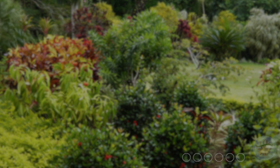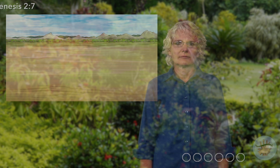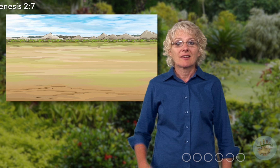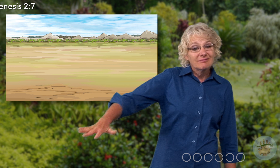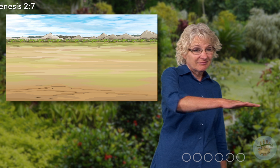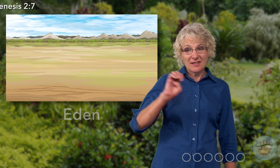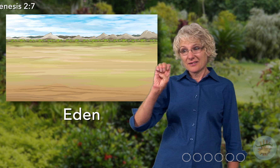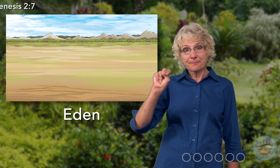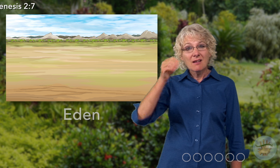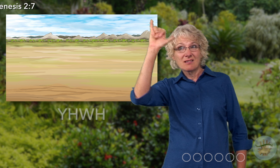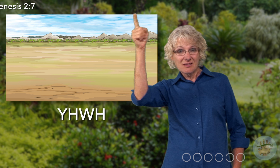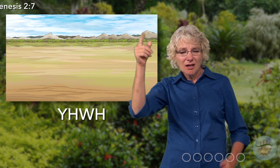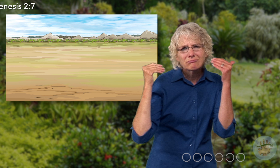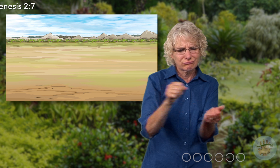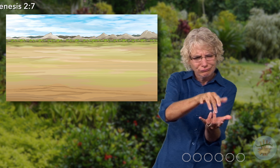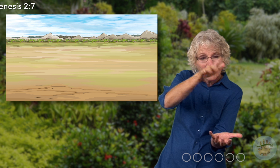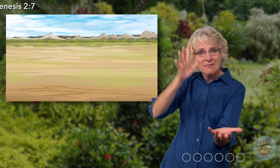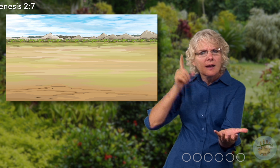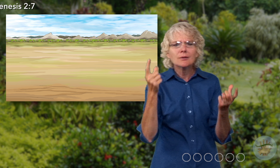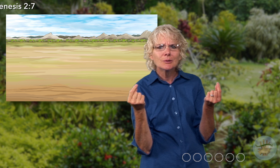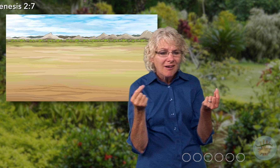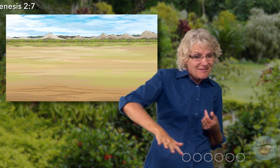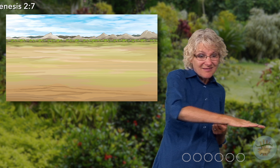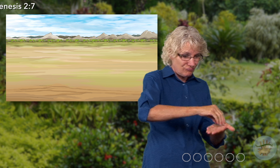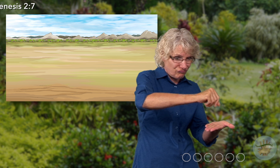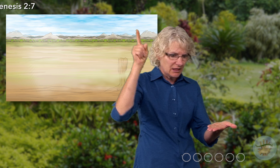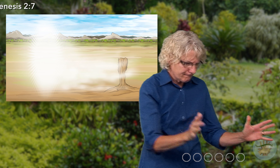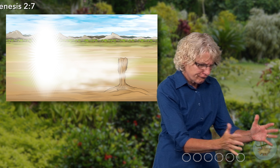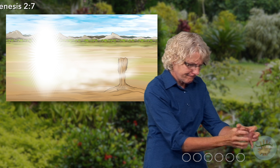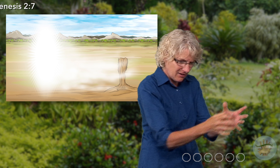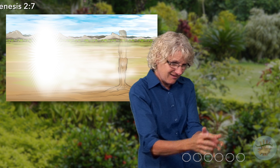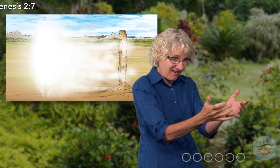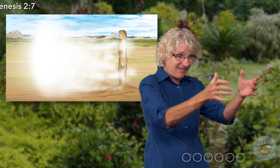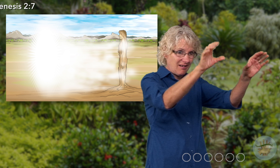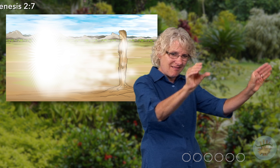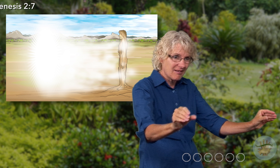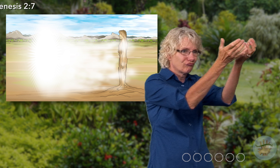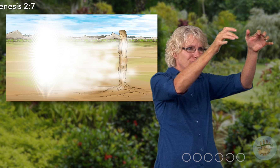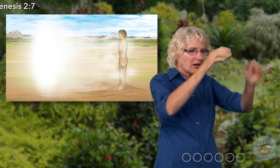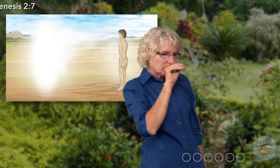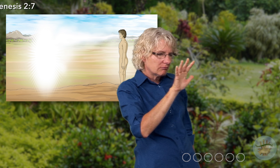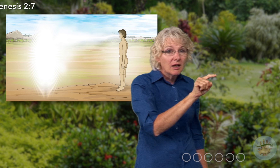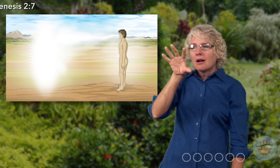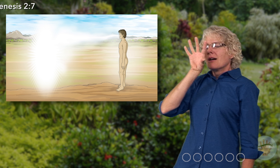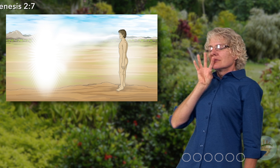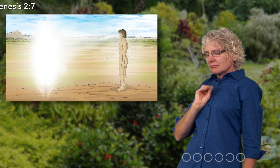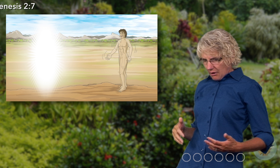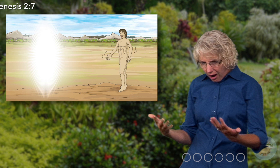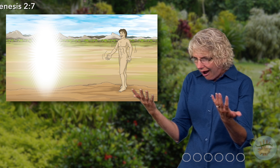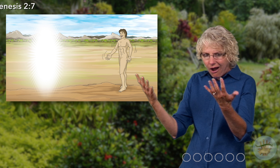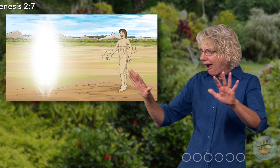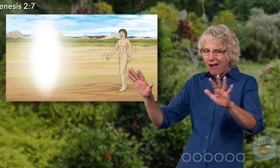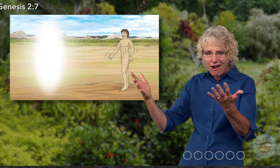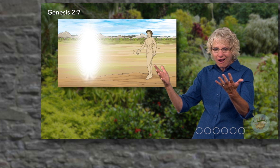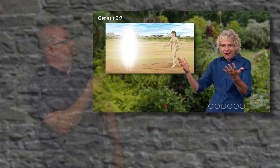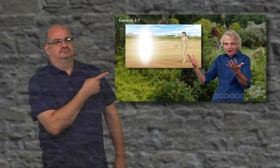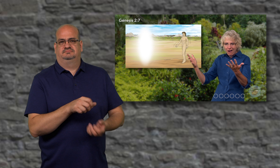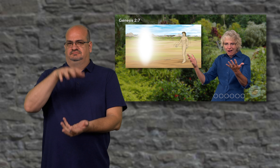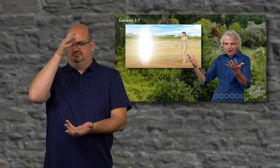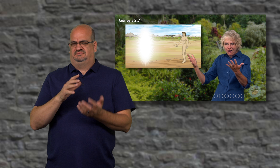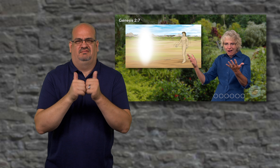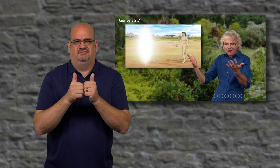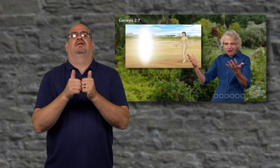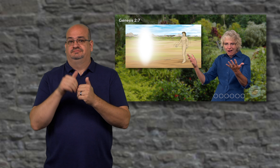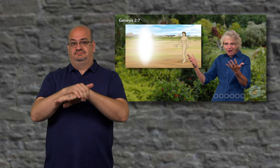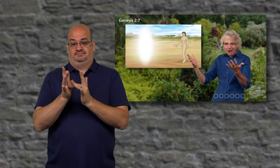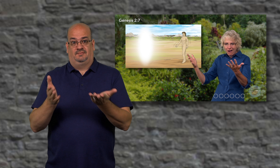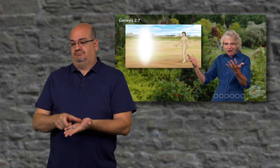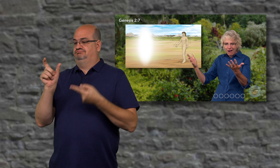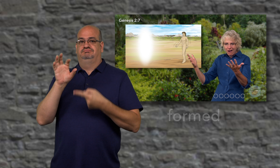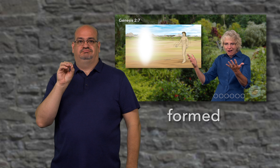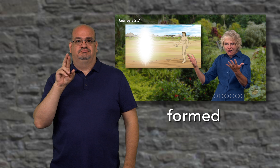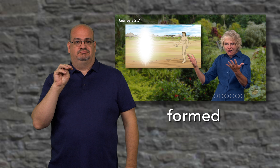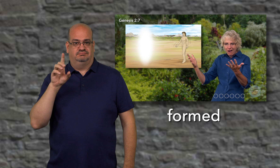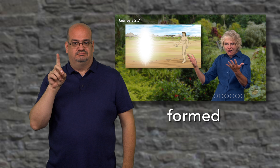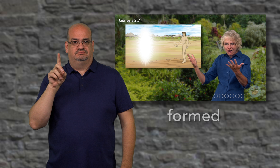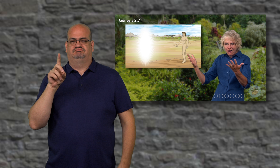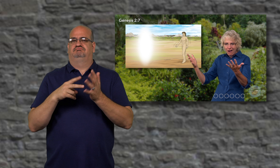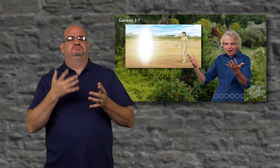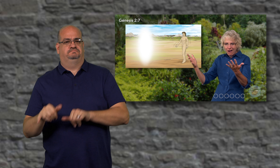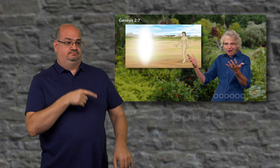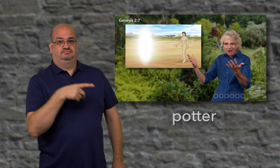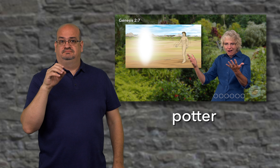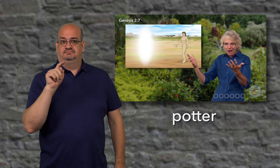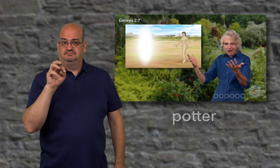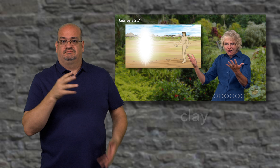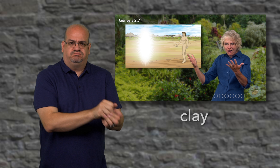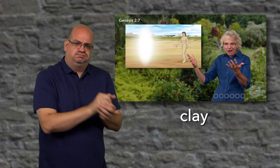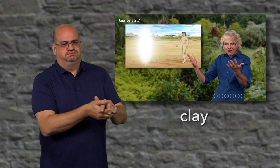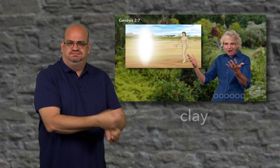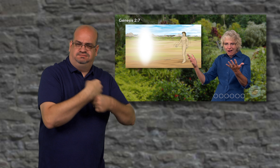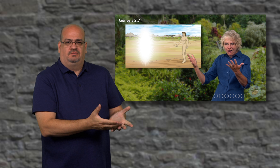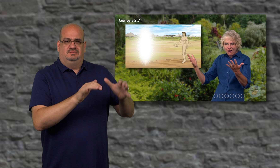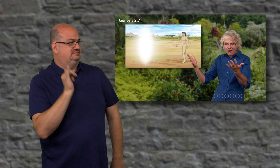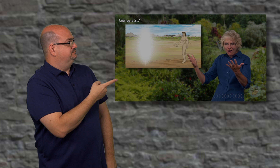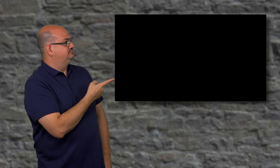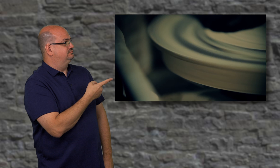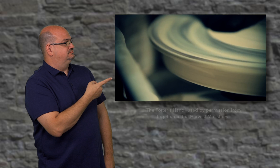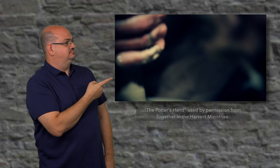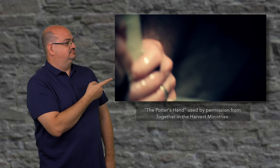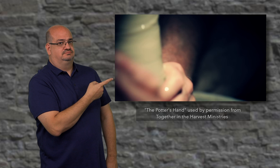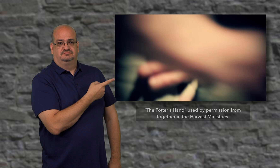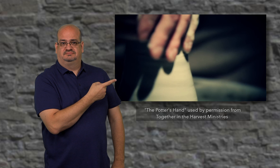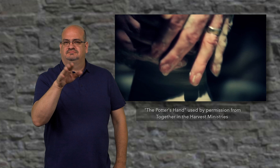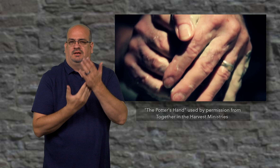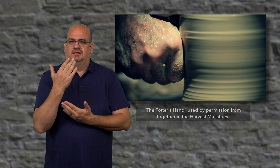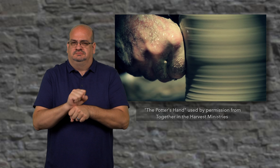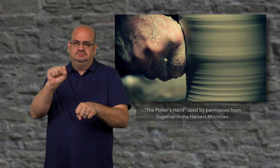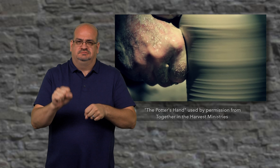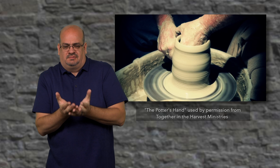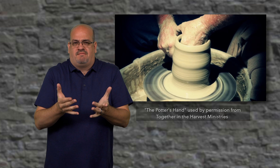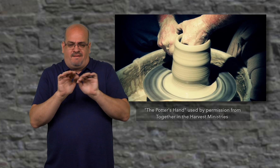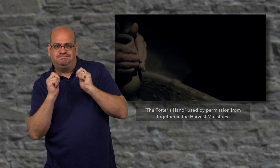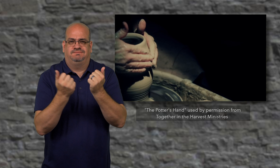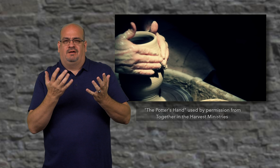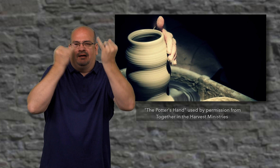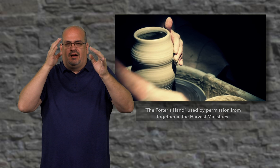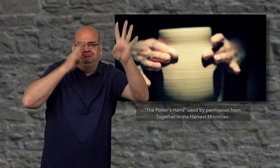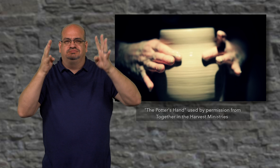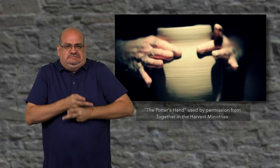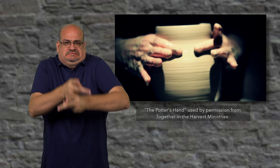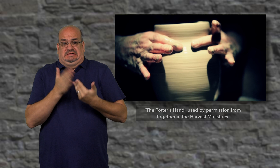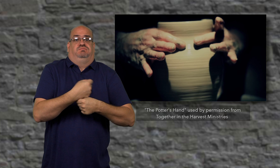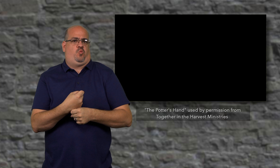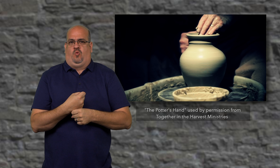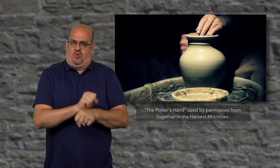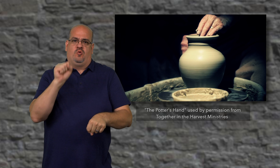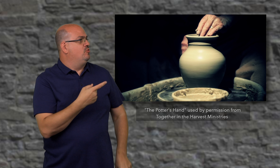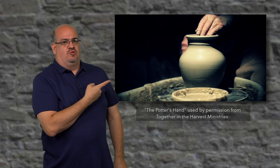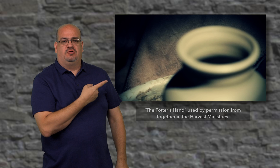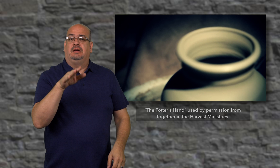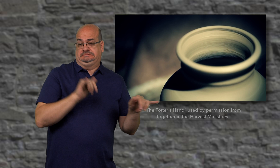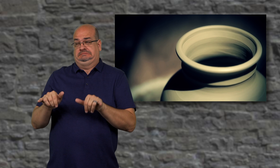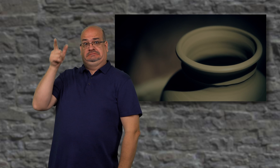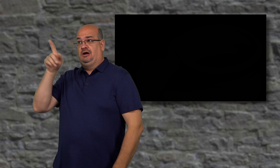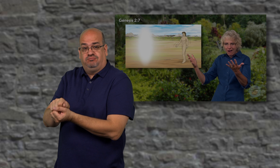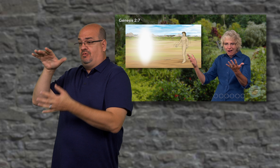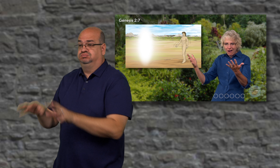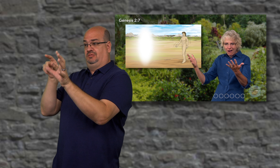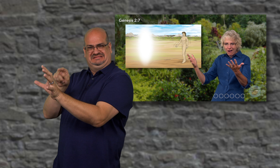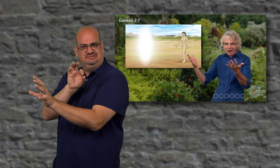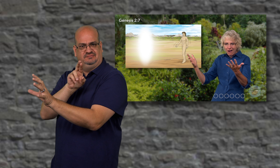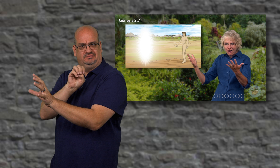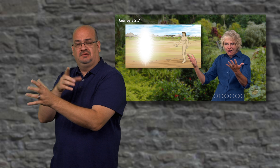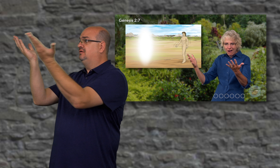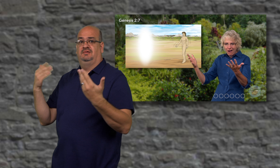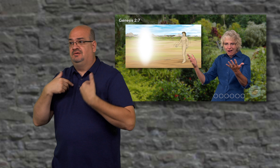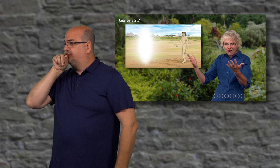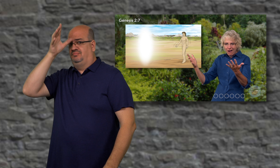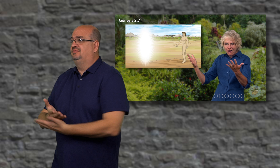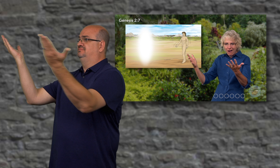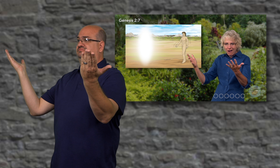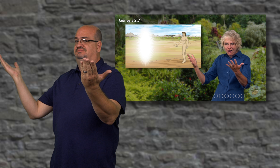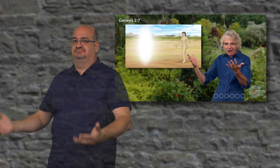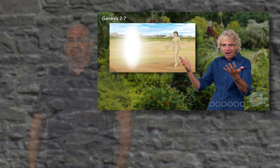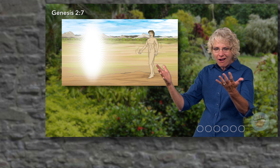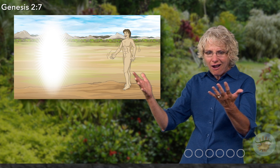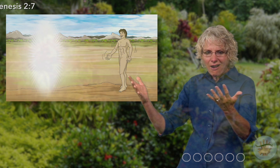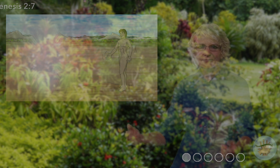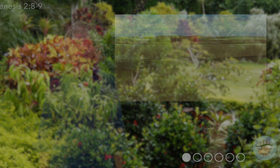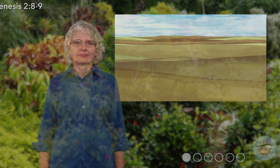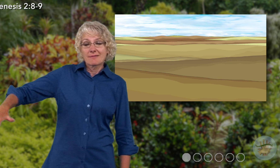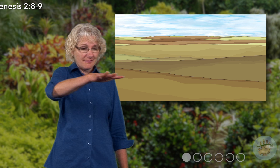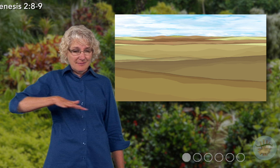Then the LORD God formed man from the dust of the ground and breathed the breath of life into his nostrils, and the man became a living being.